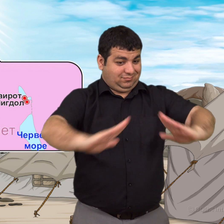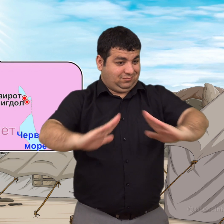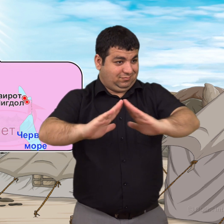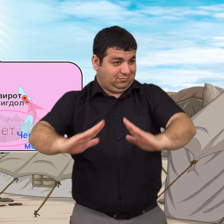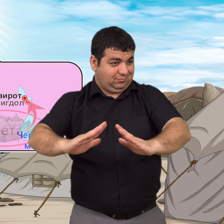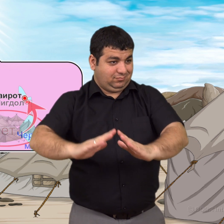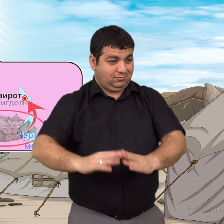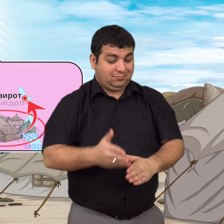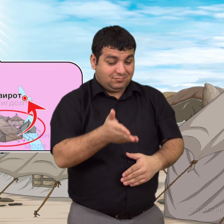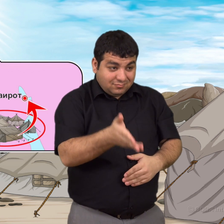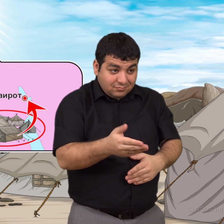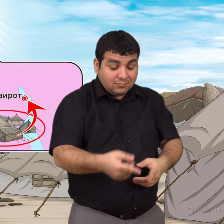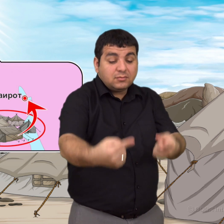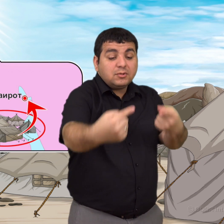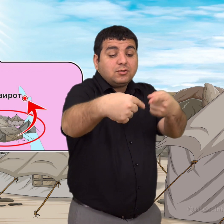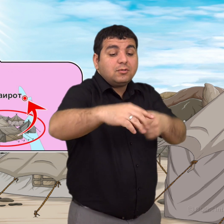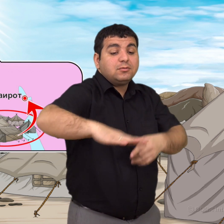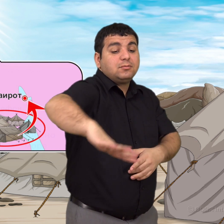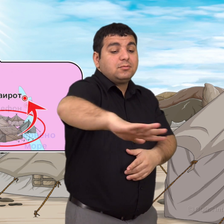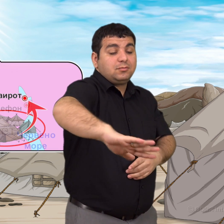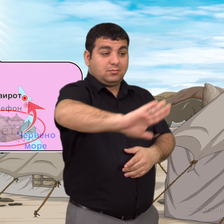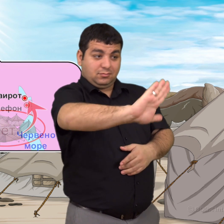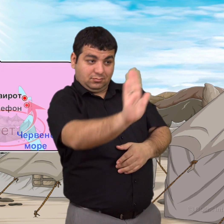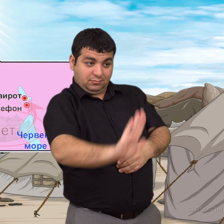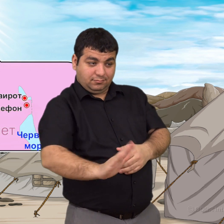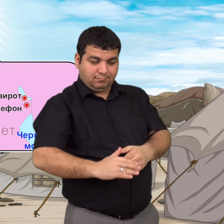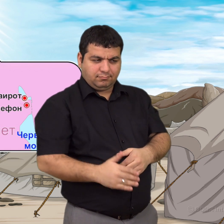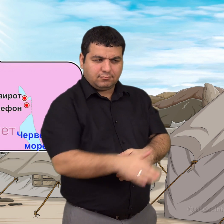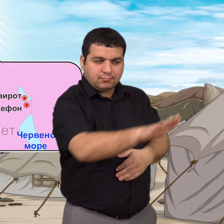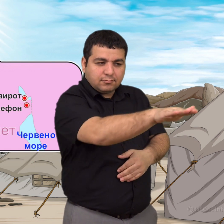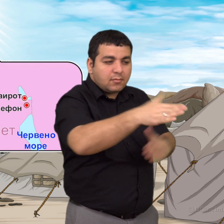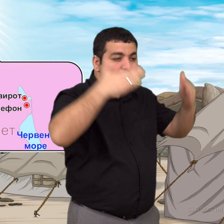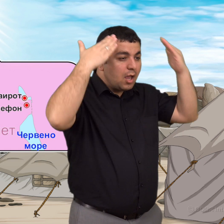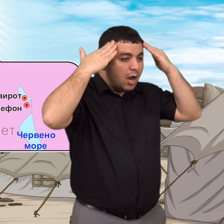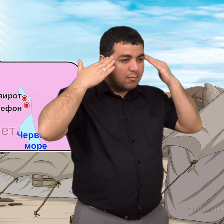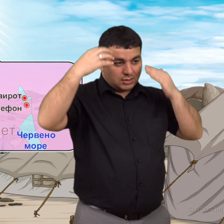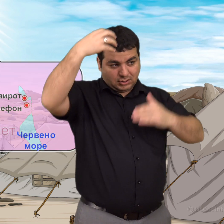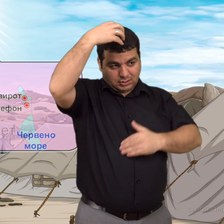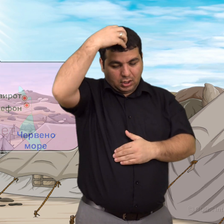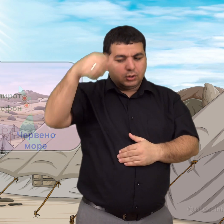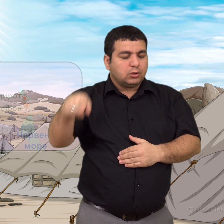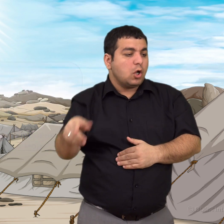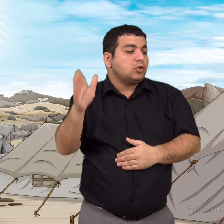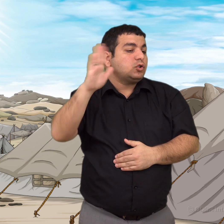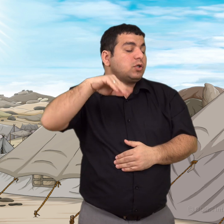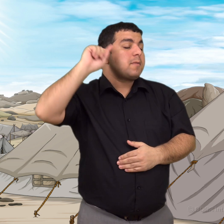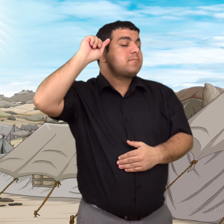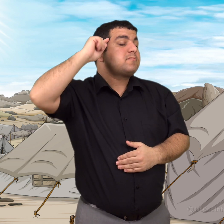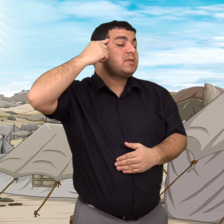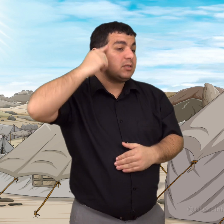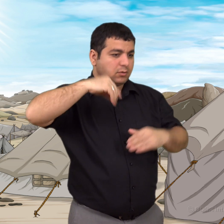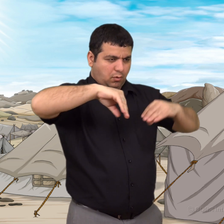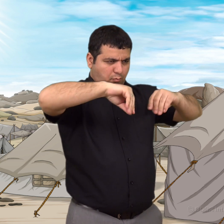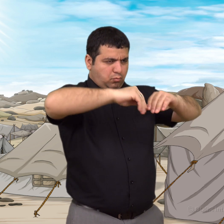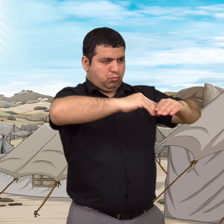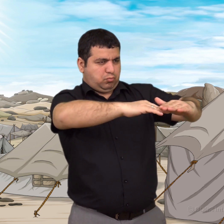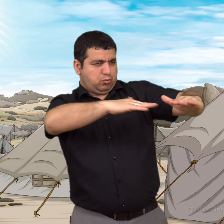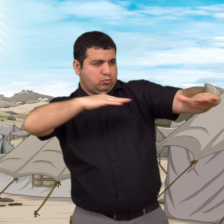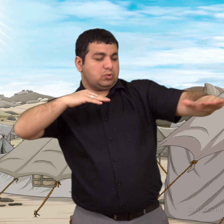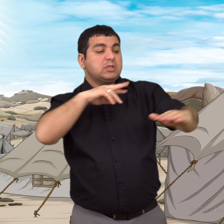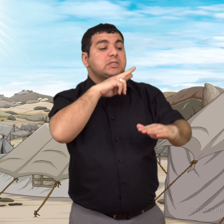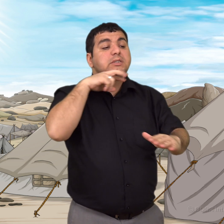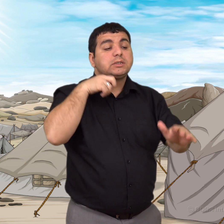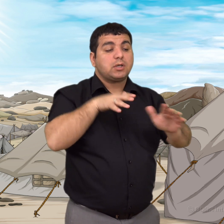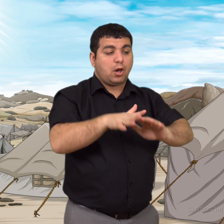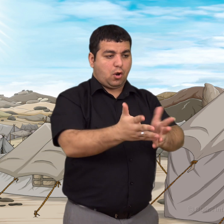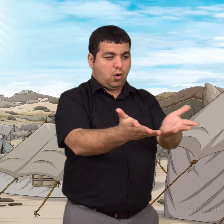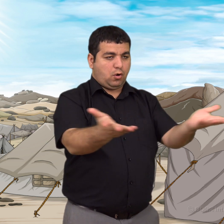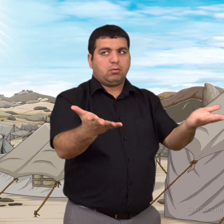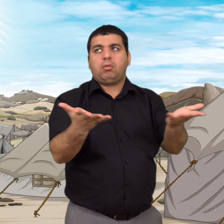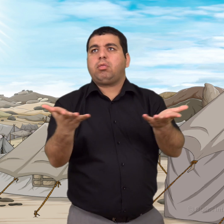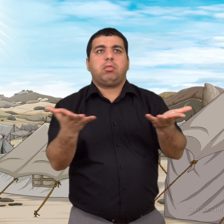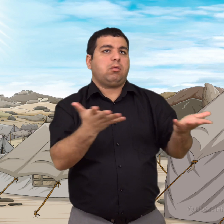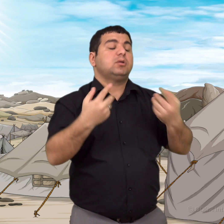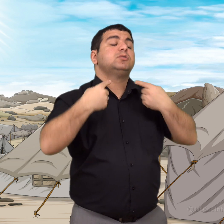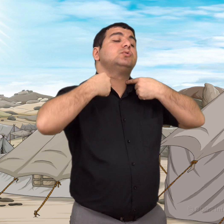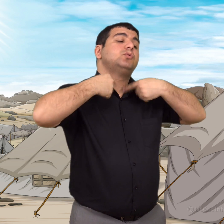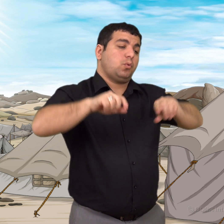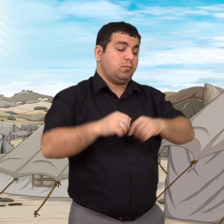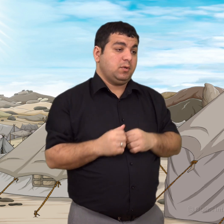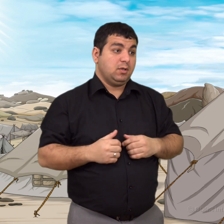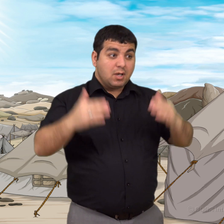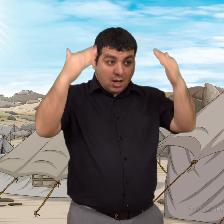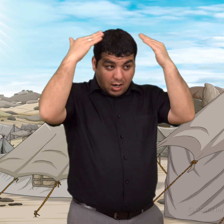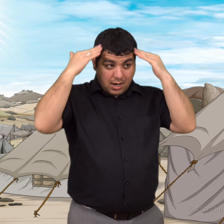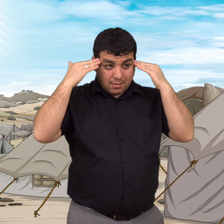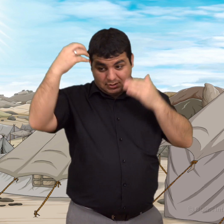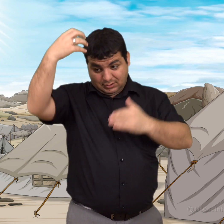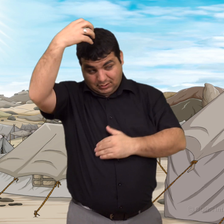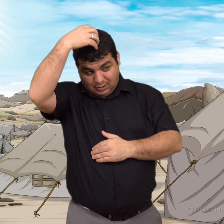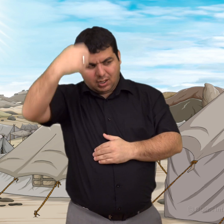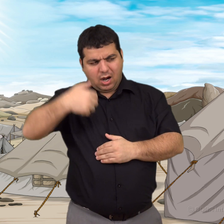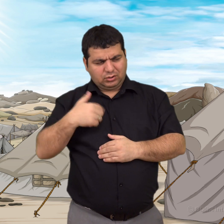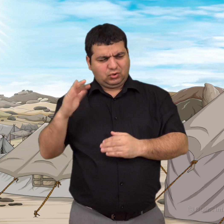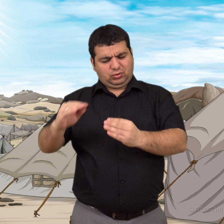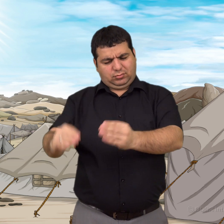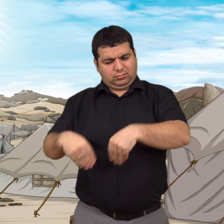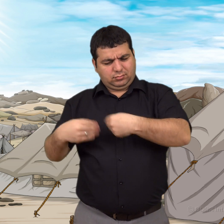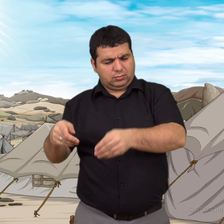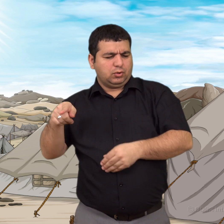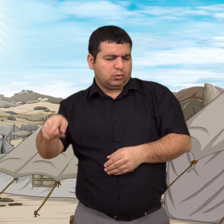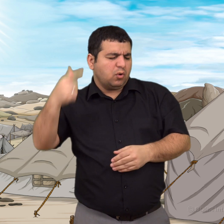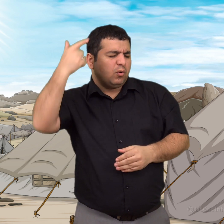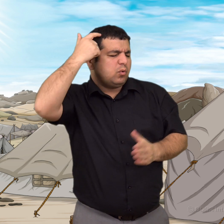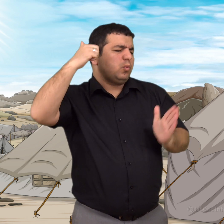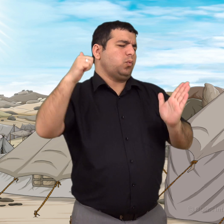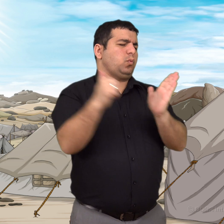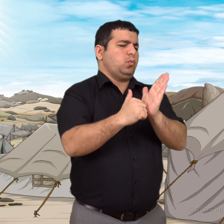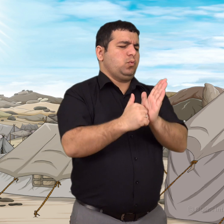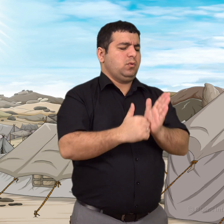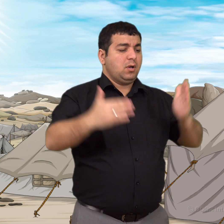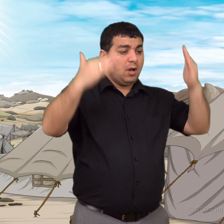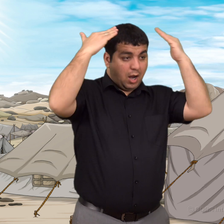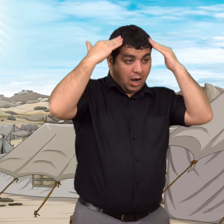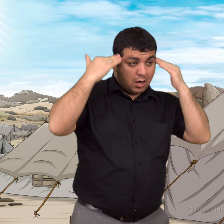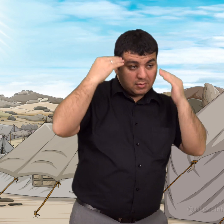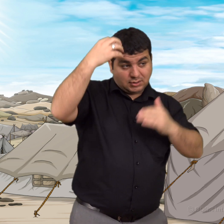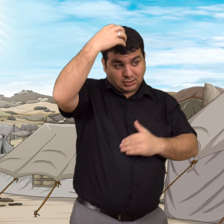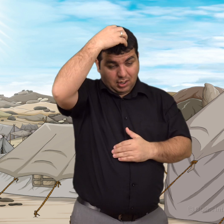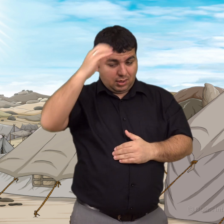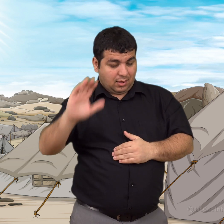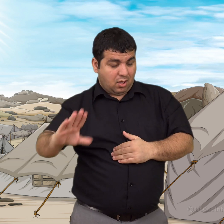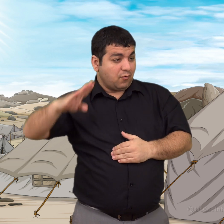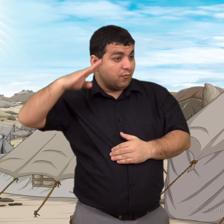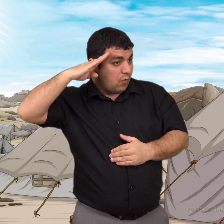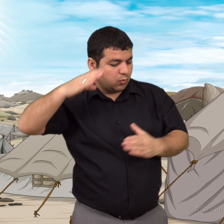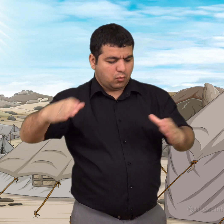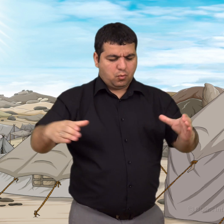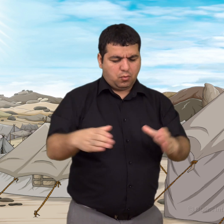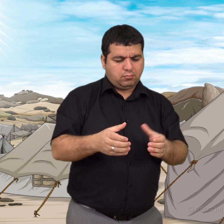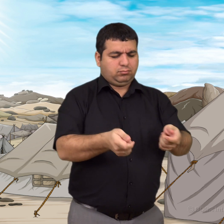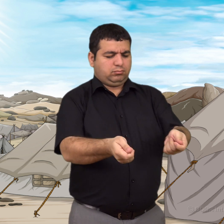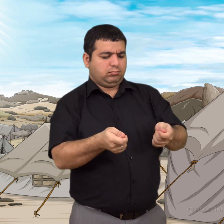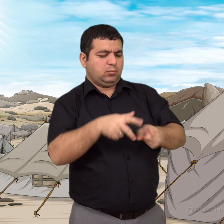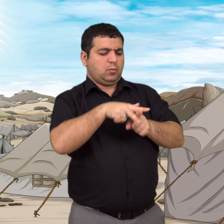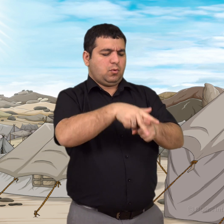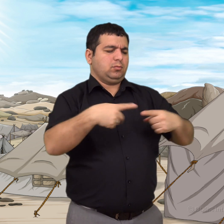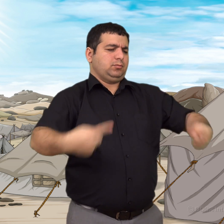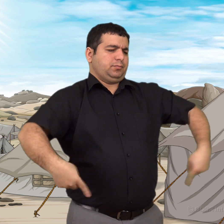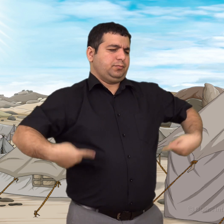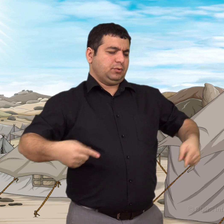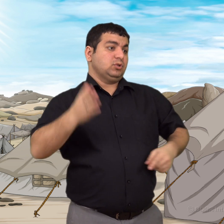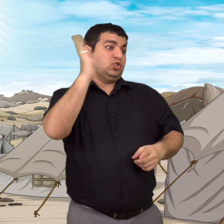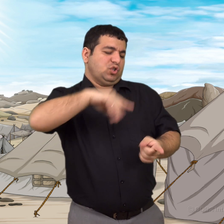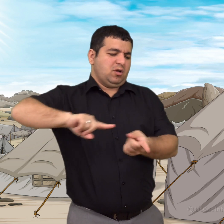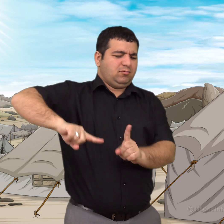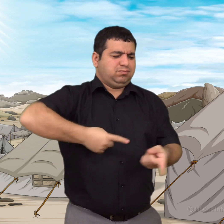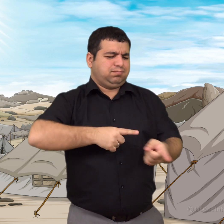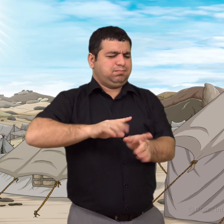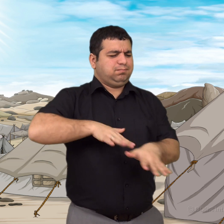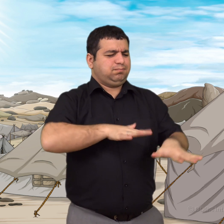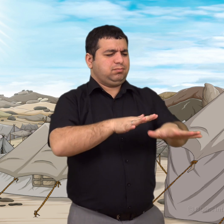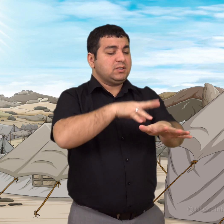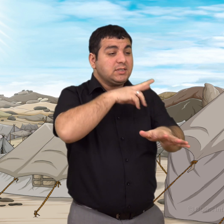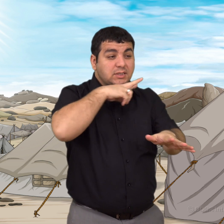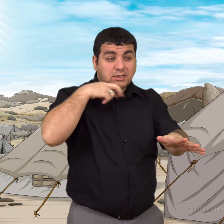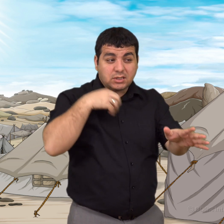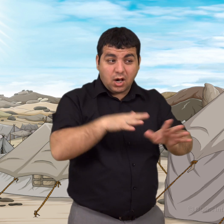You are to encamp by the sea, directly opposite Baal-zephon. For Pharaoh will say of the Israelites, ‘They are wandering the land in confusion;